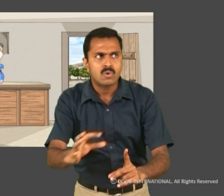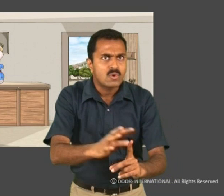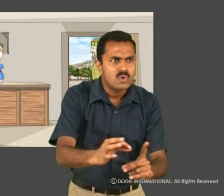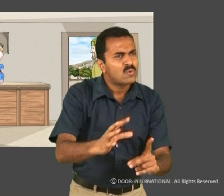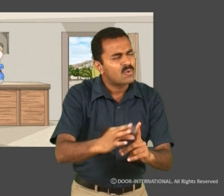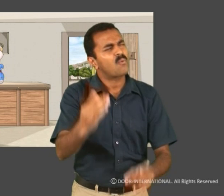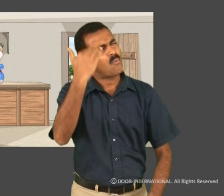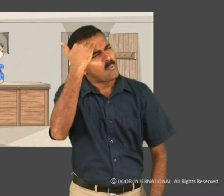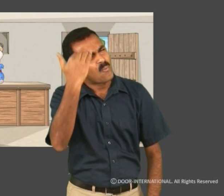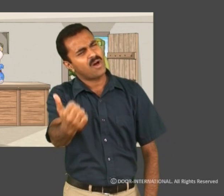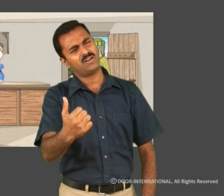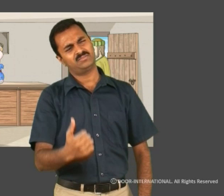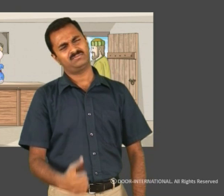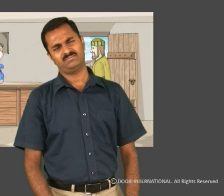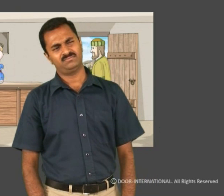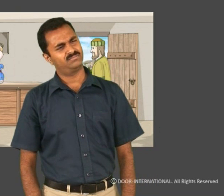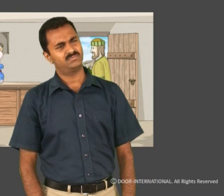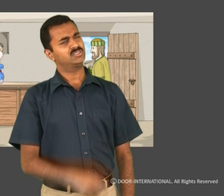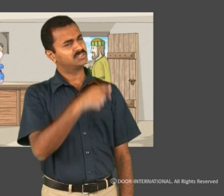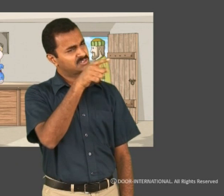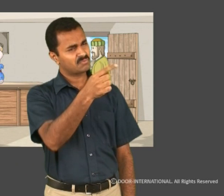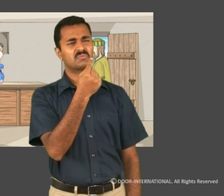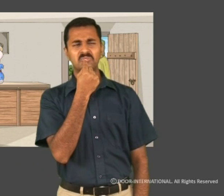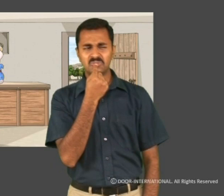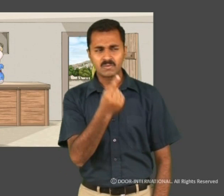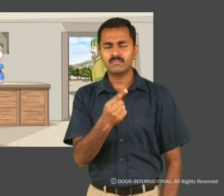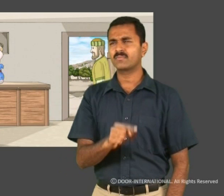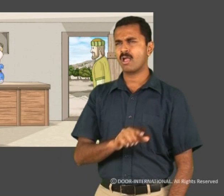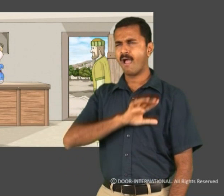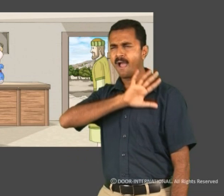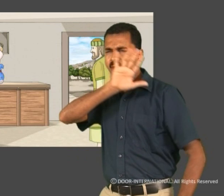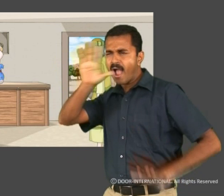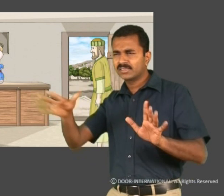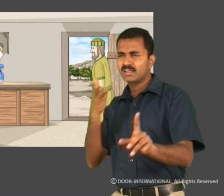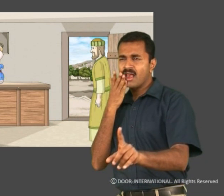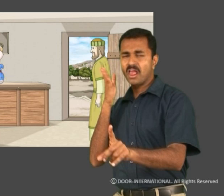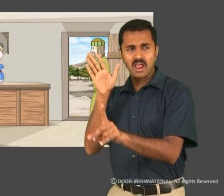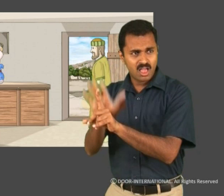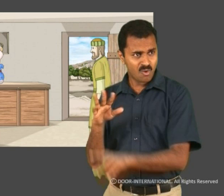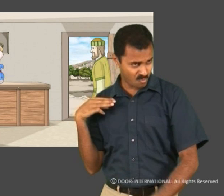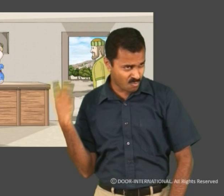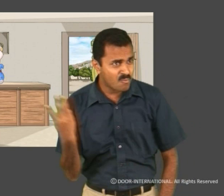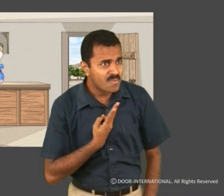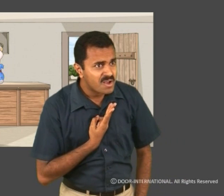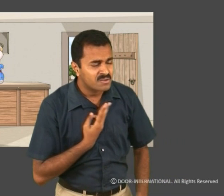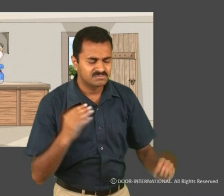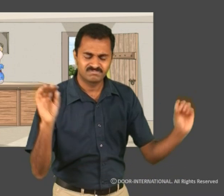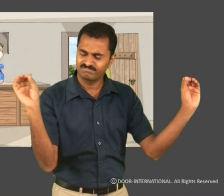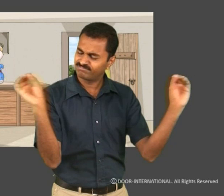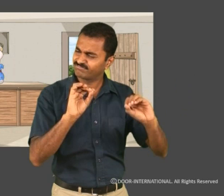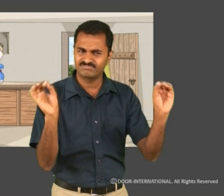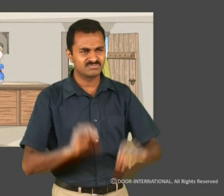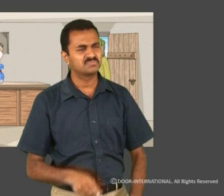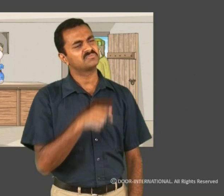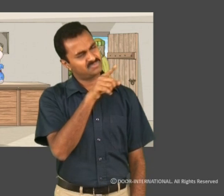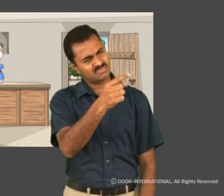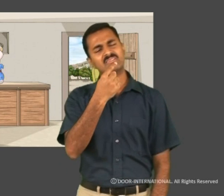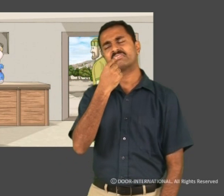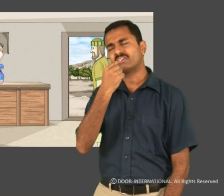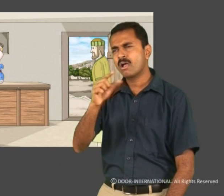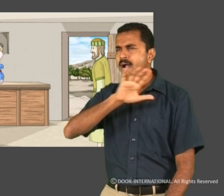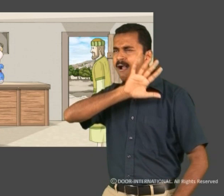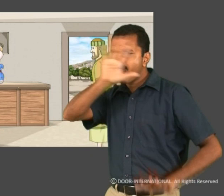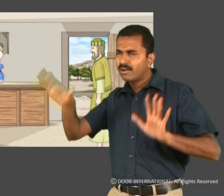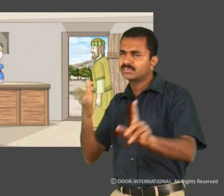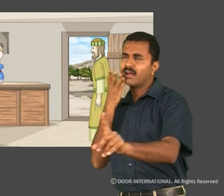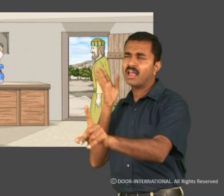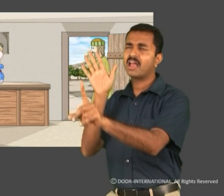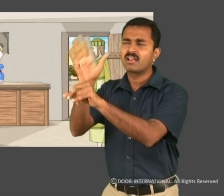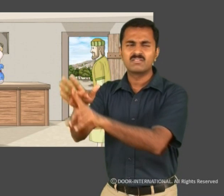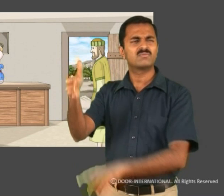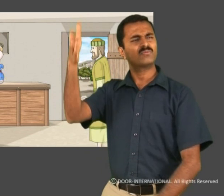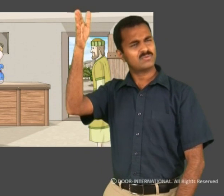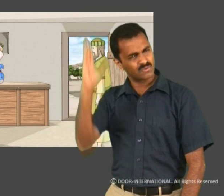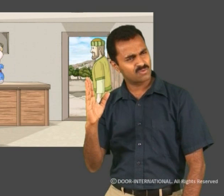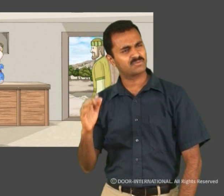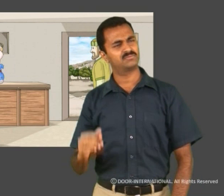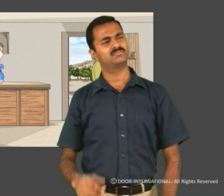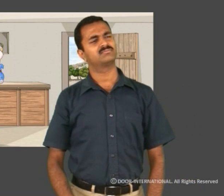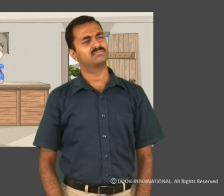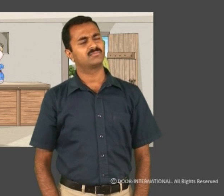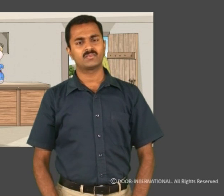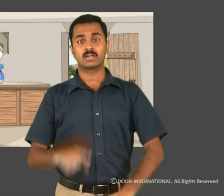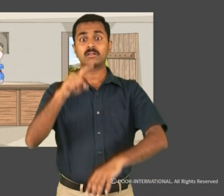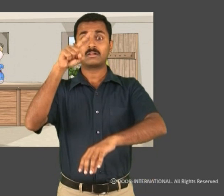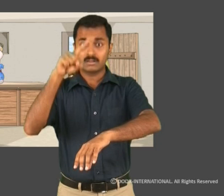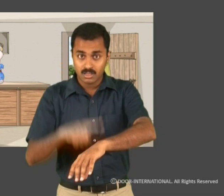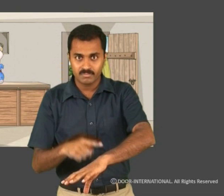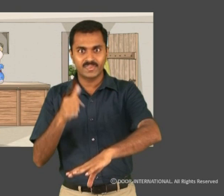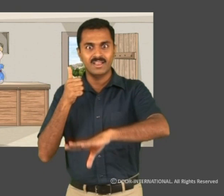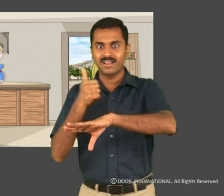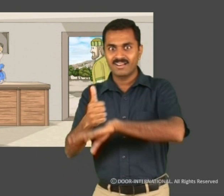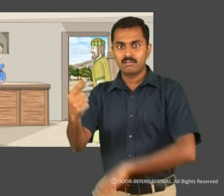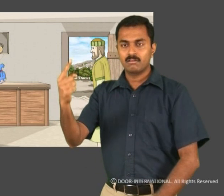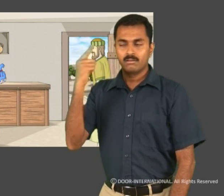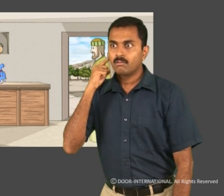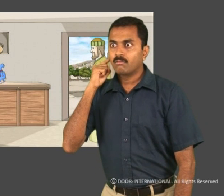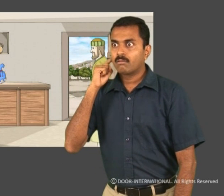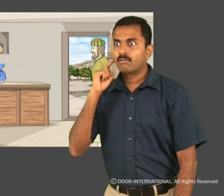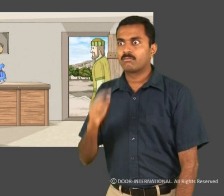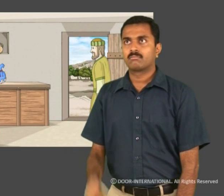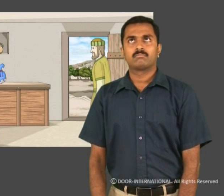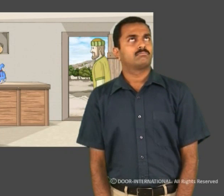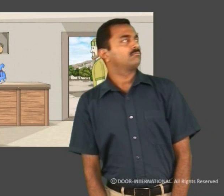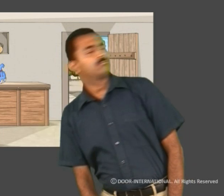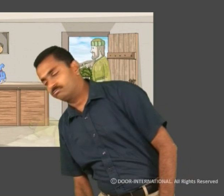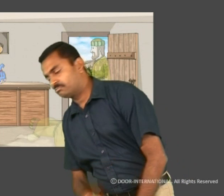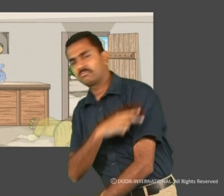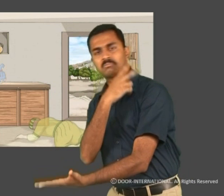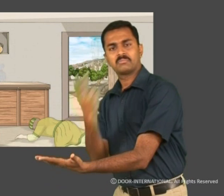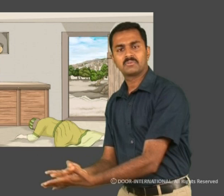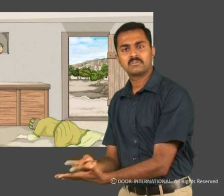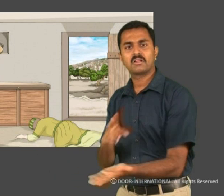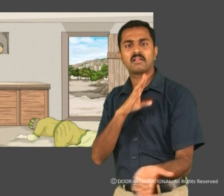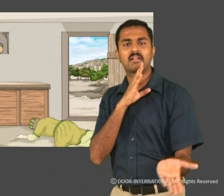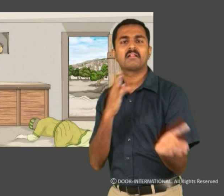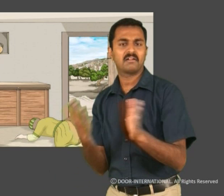How could you conceive such a deed in your heart? You have not lied to men, but to God!”